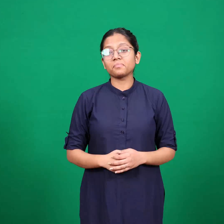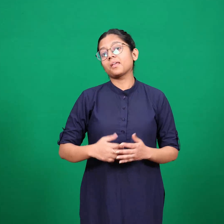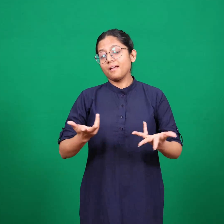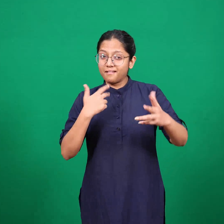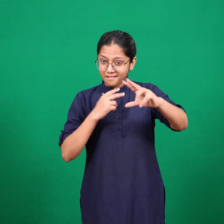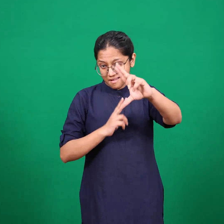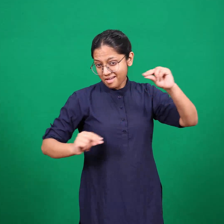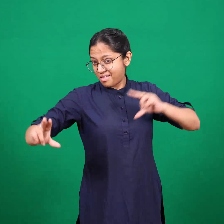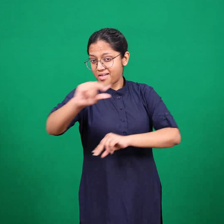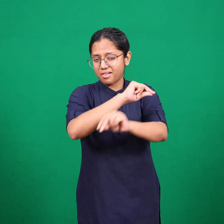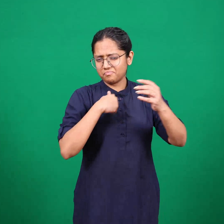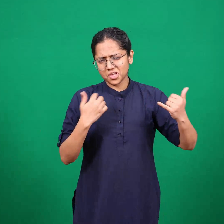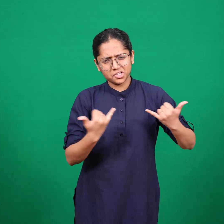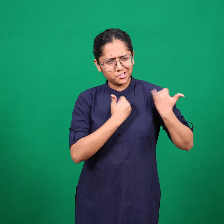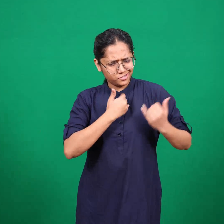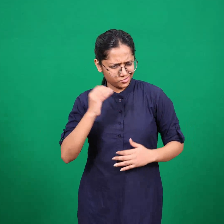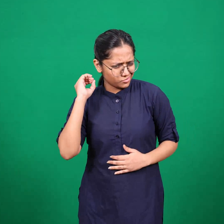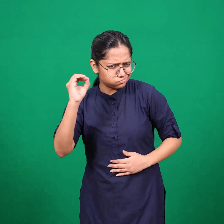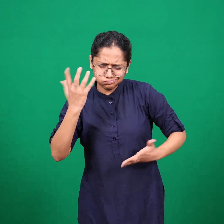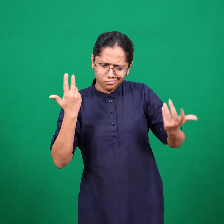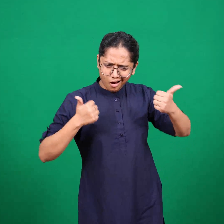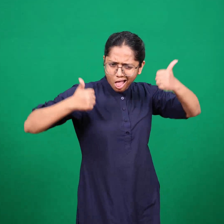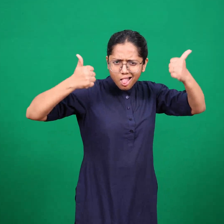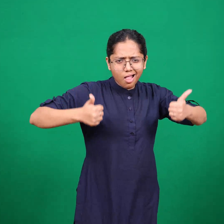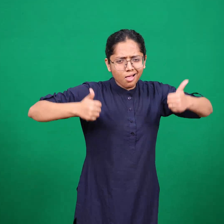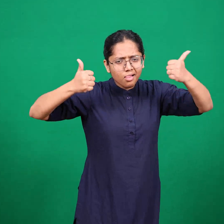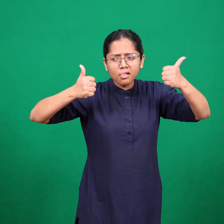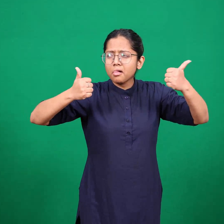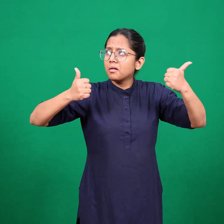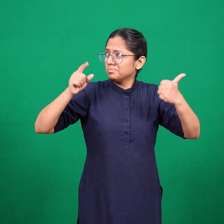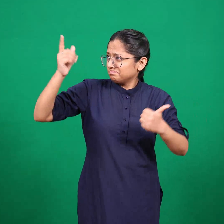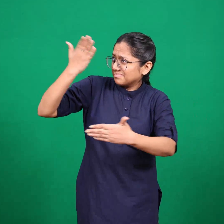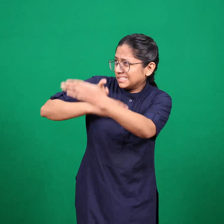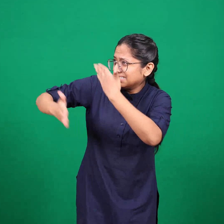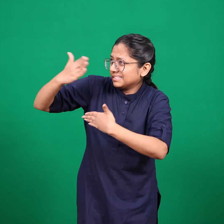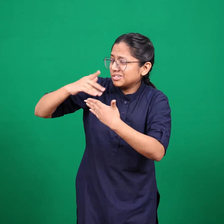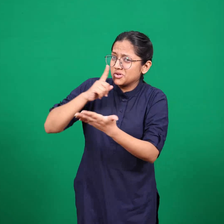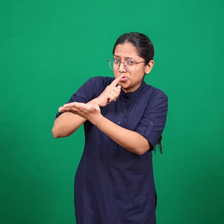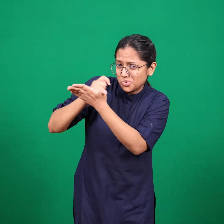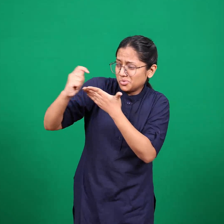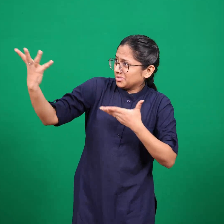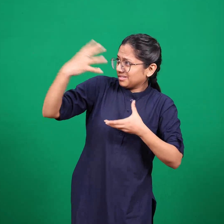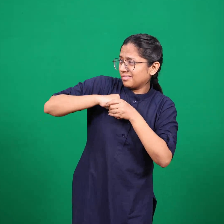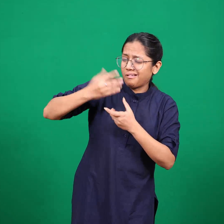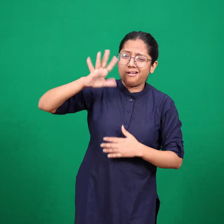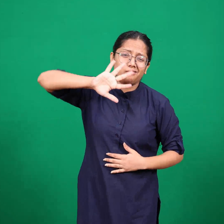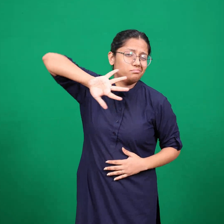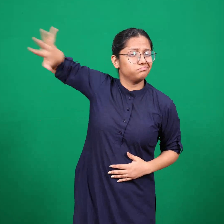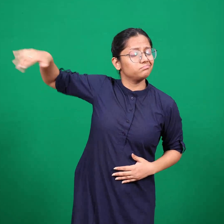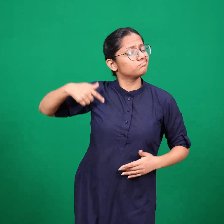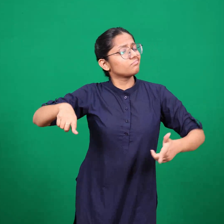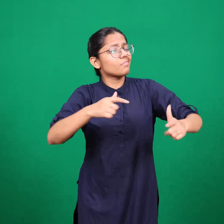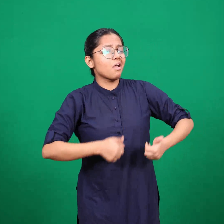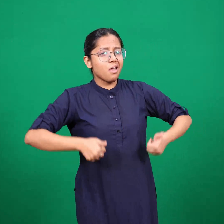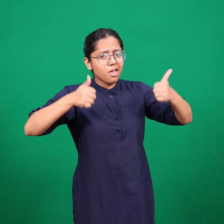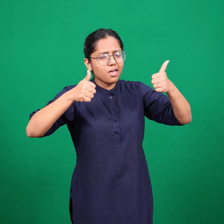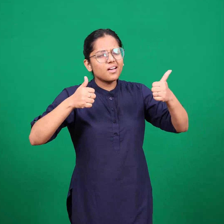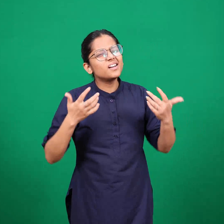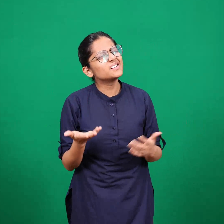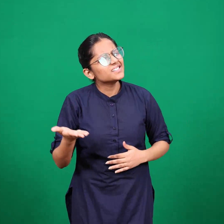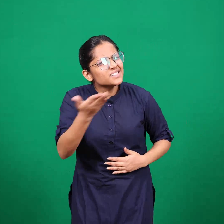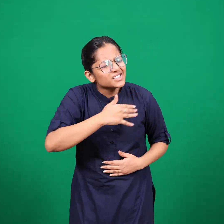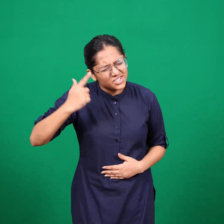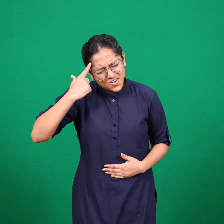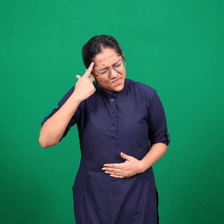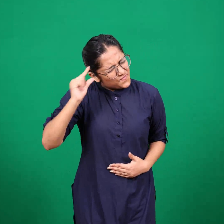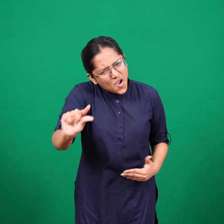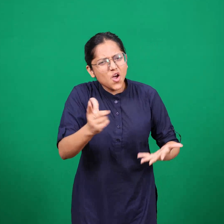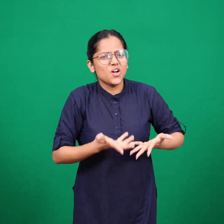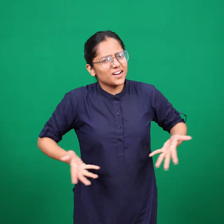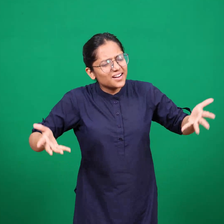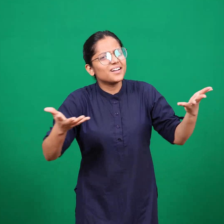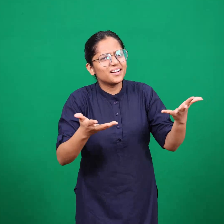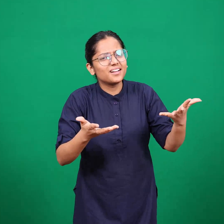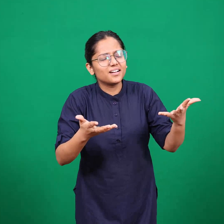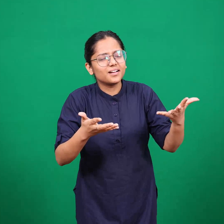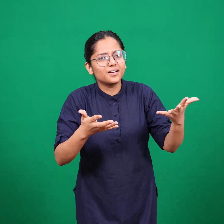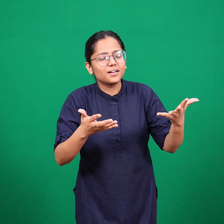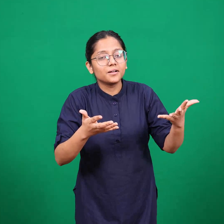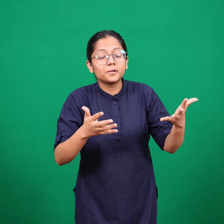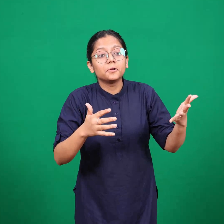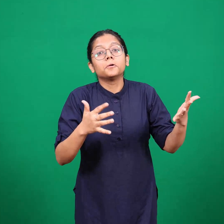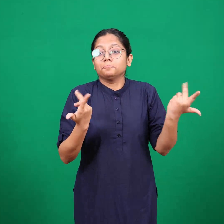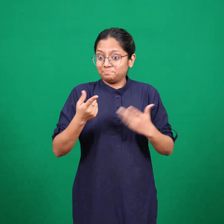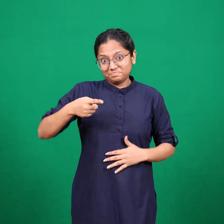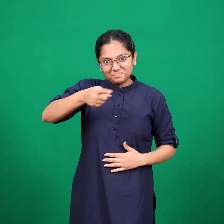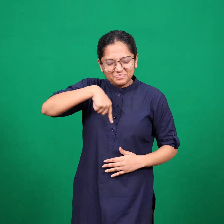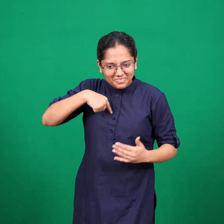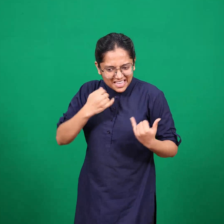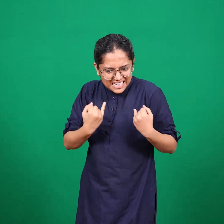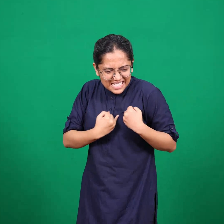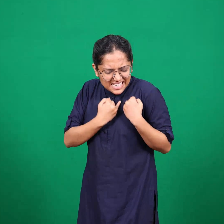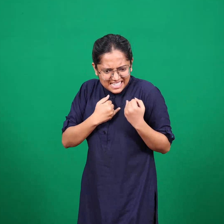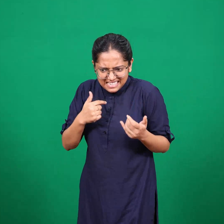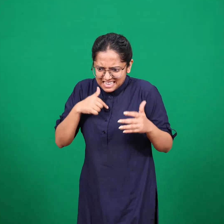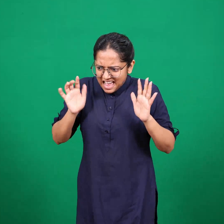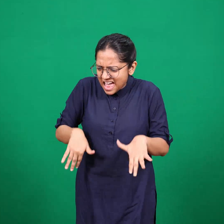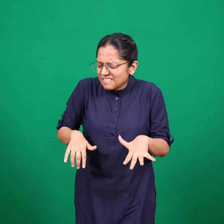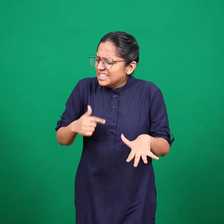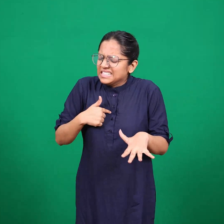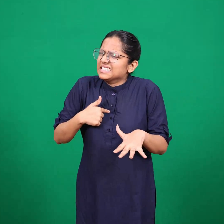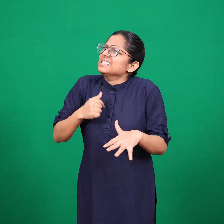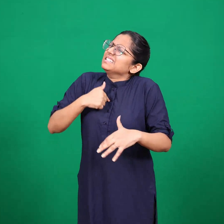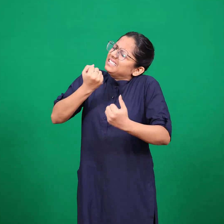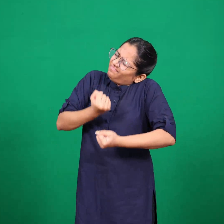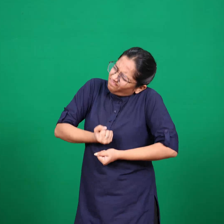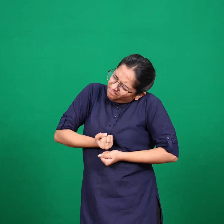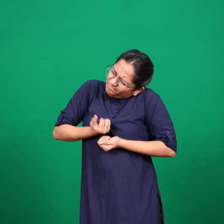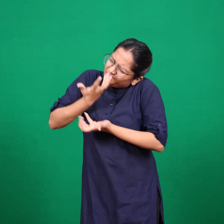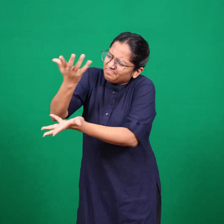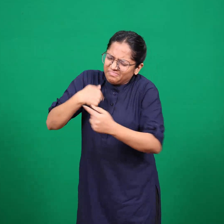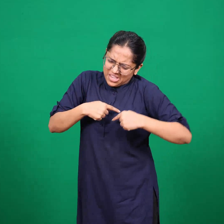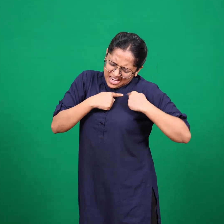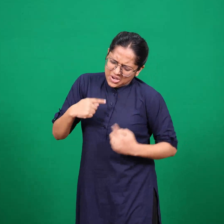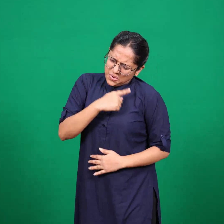If we say we have no sin, we deceive ourselves, and the truth is not in us.